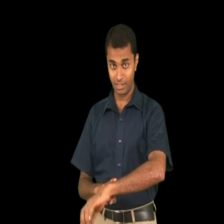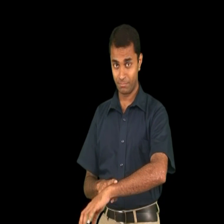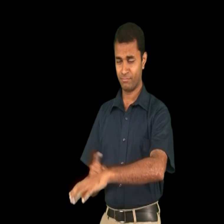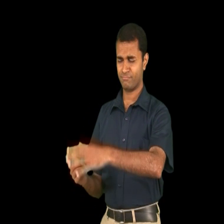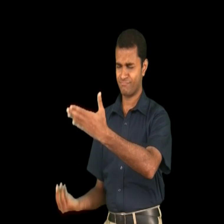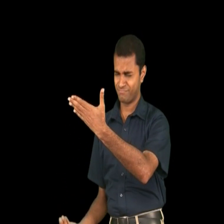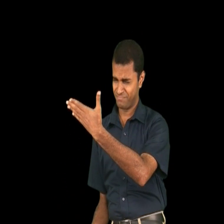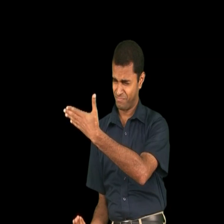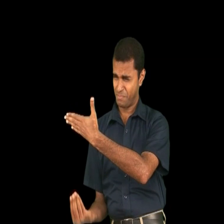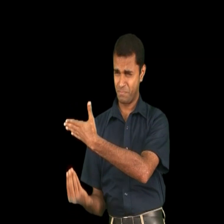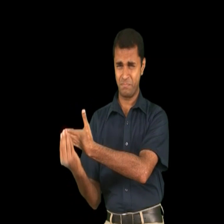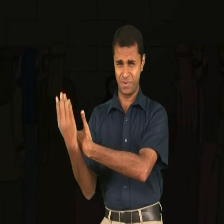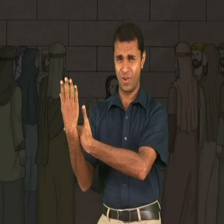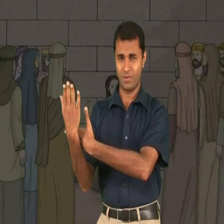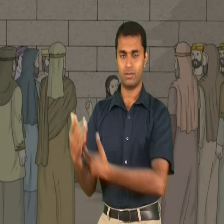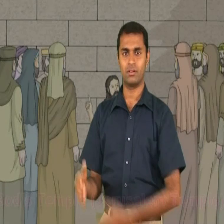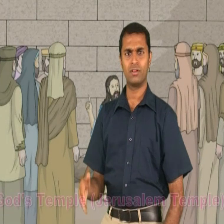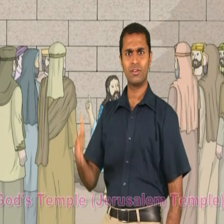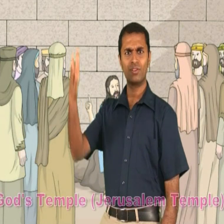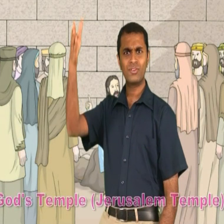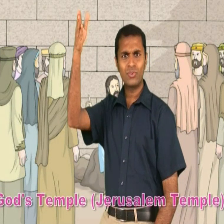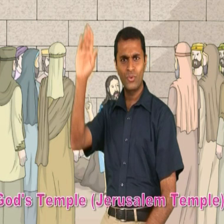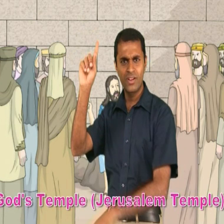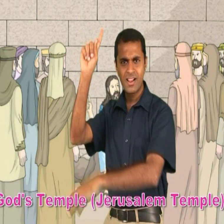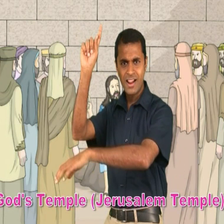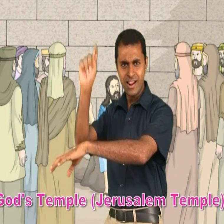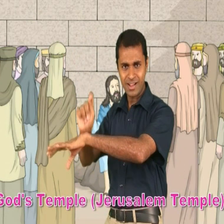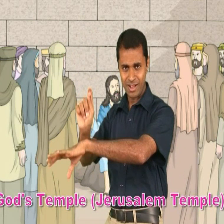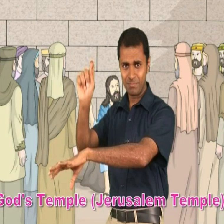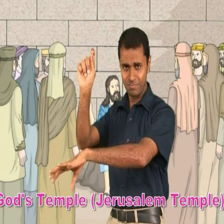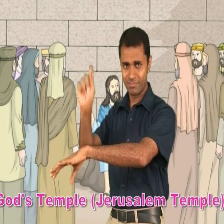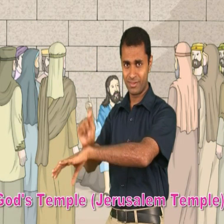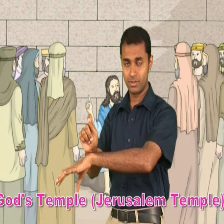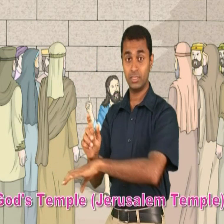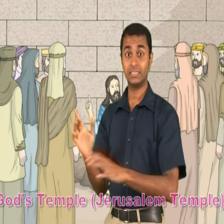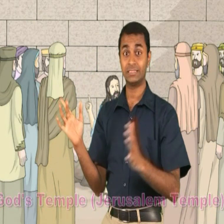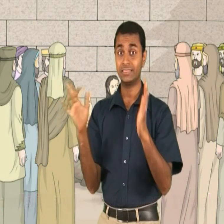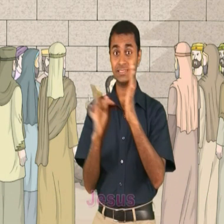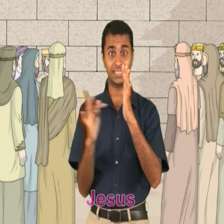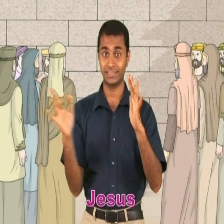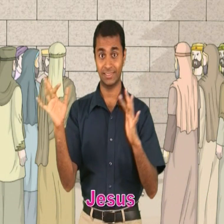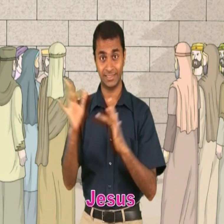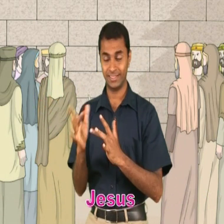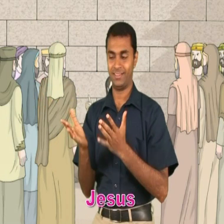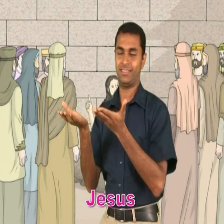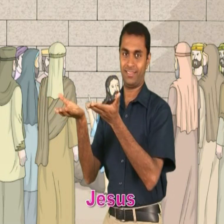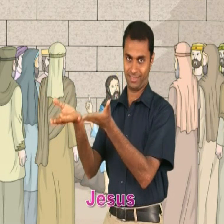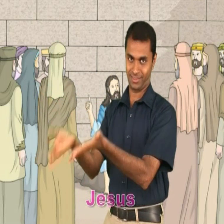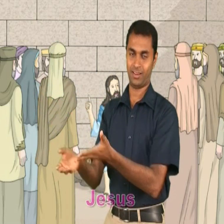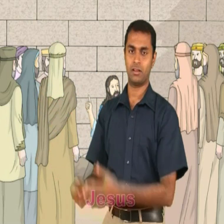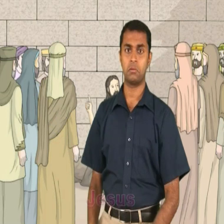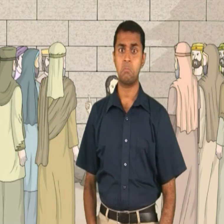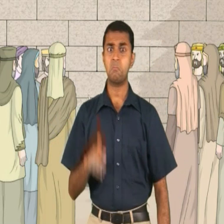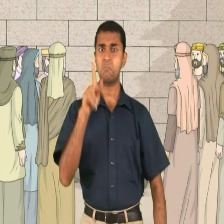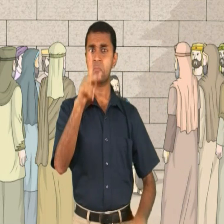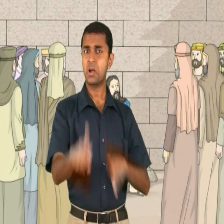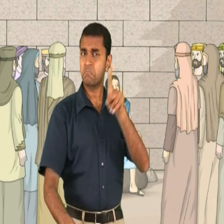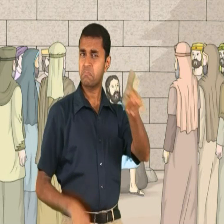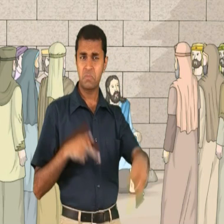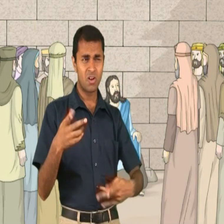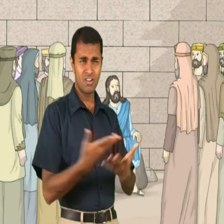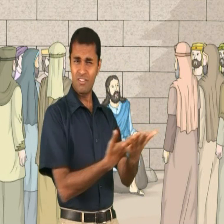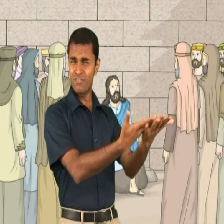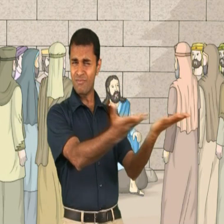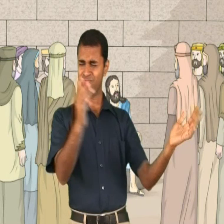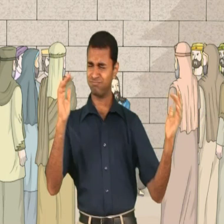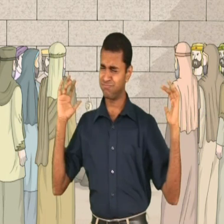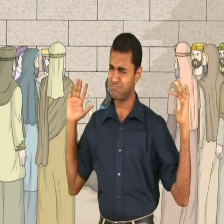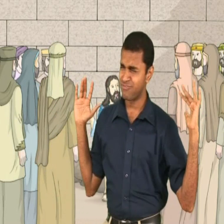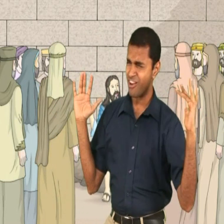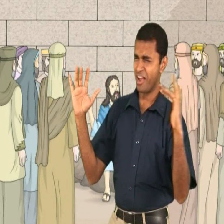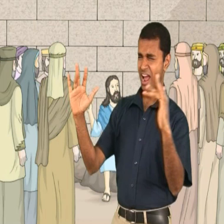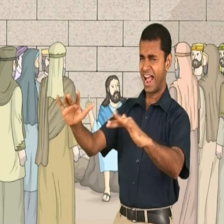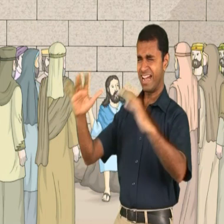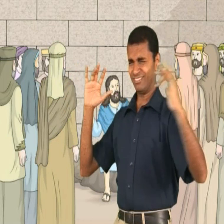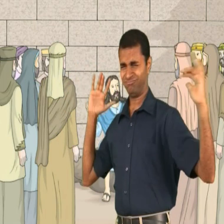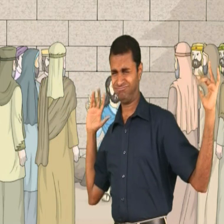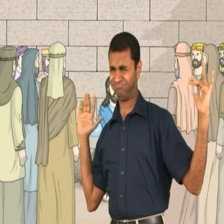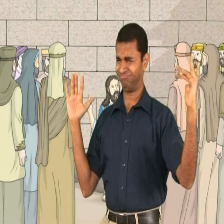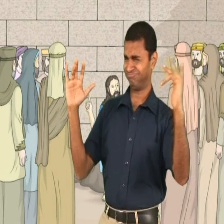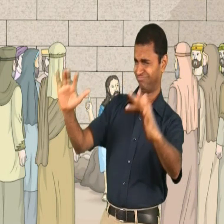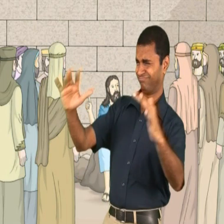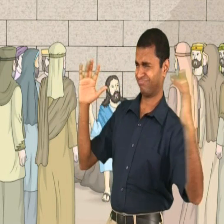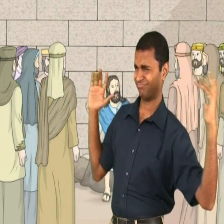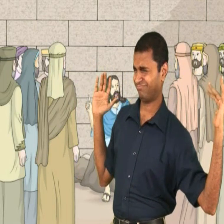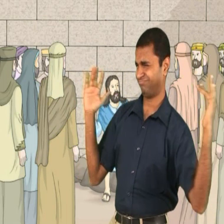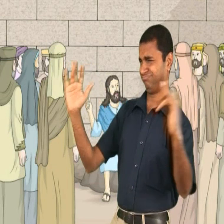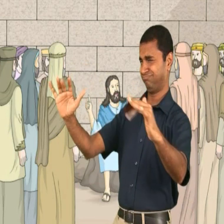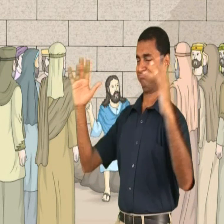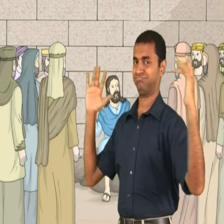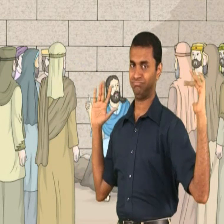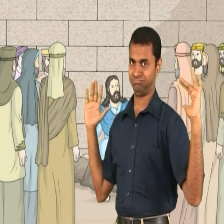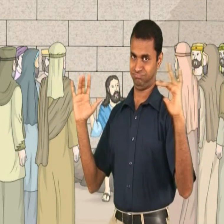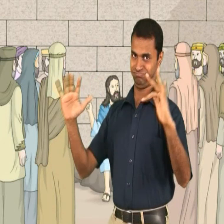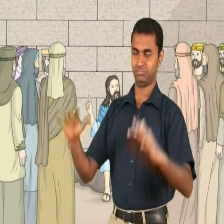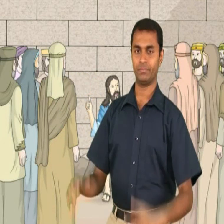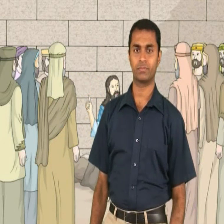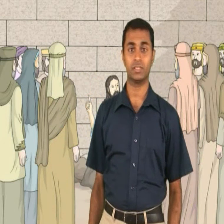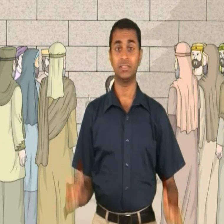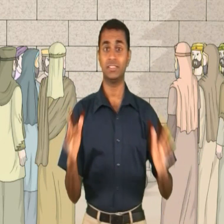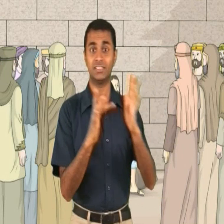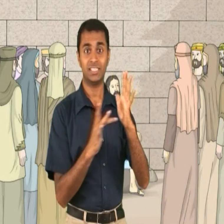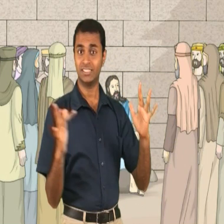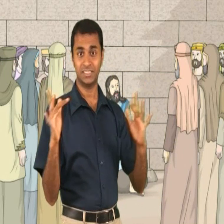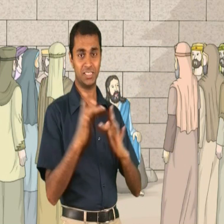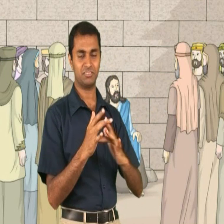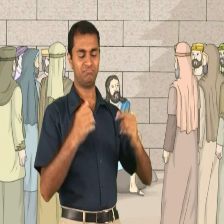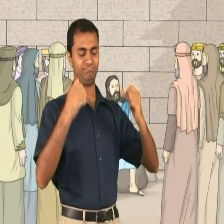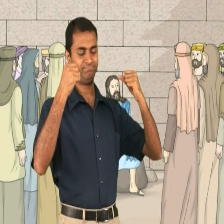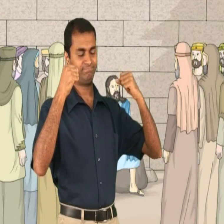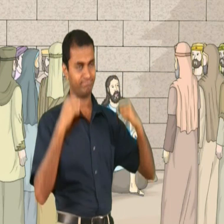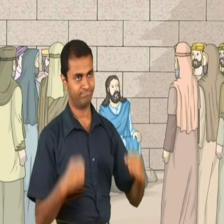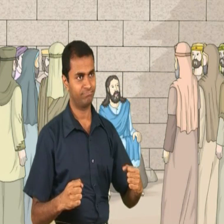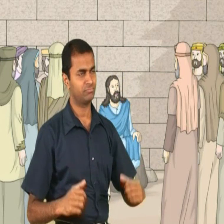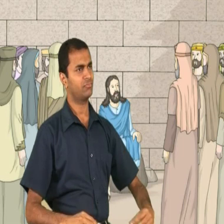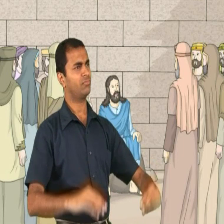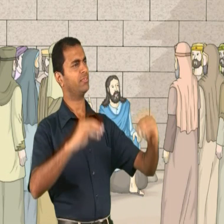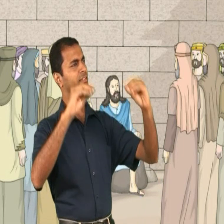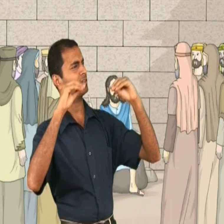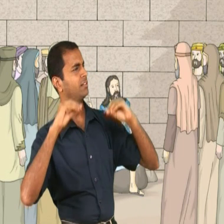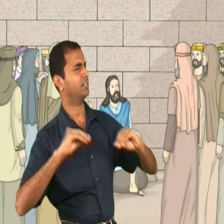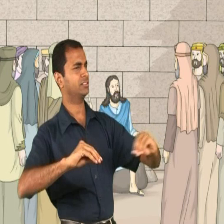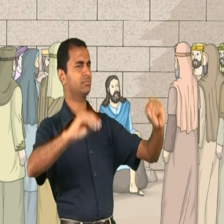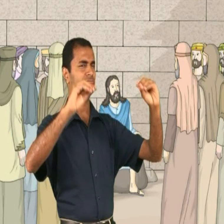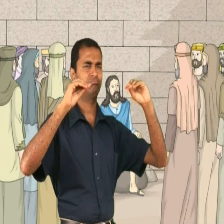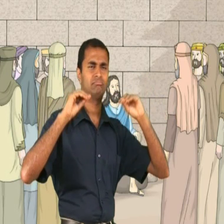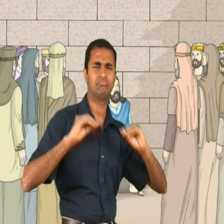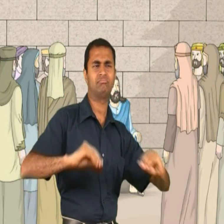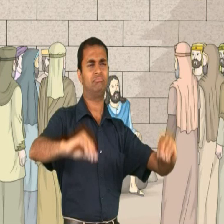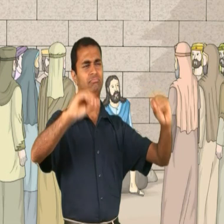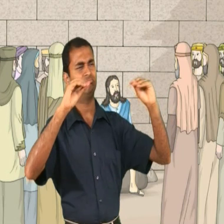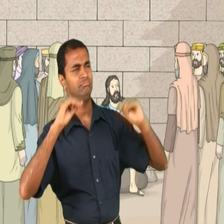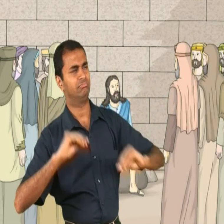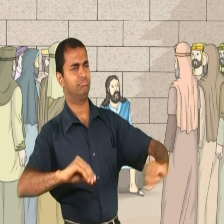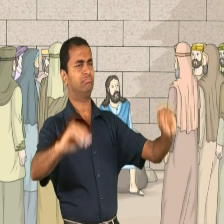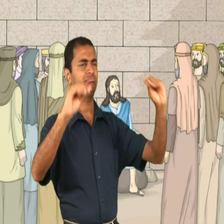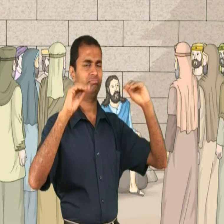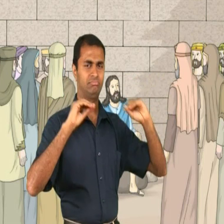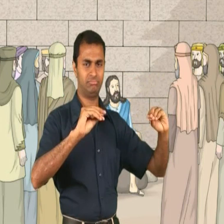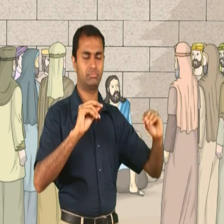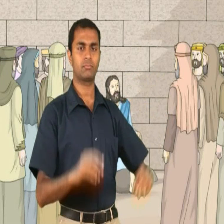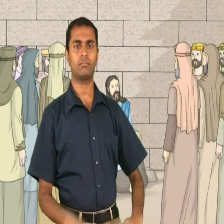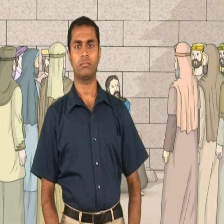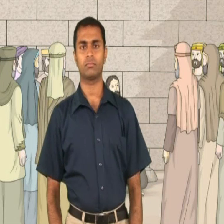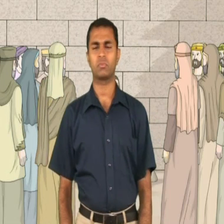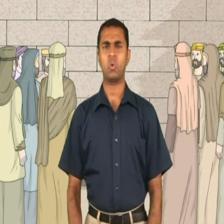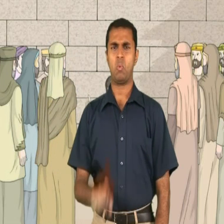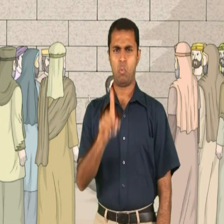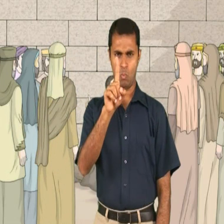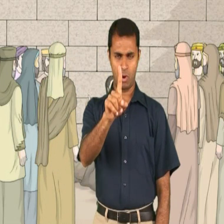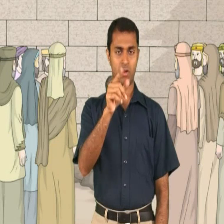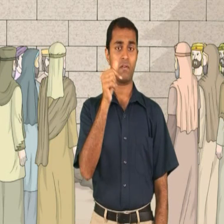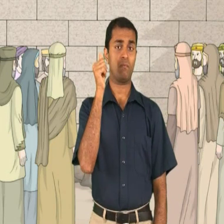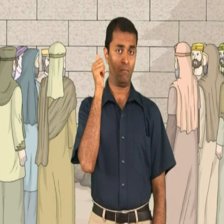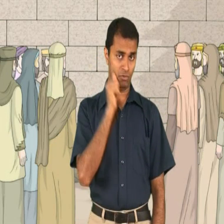Early in the morning He went back into the temple courts.